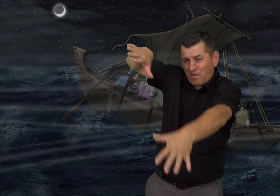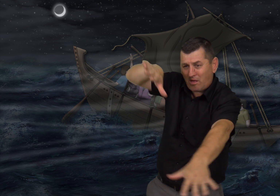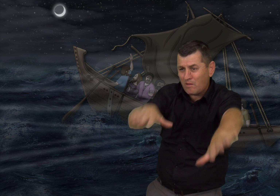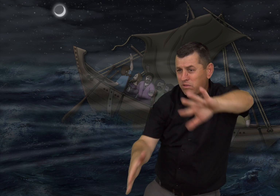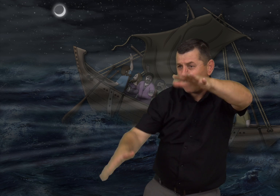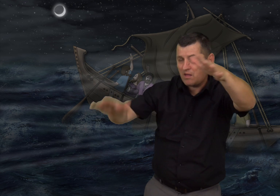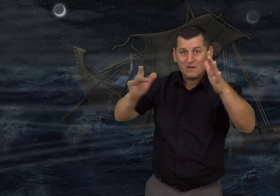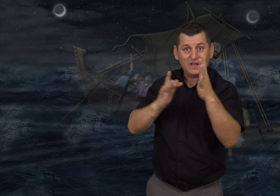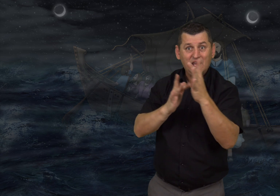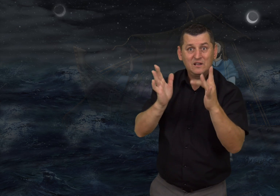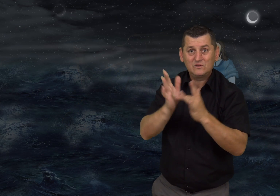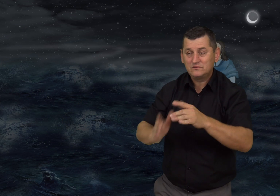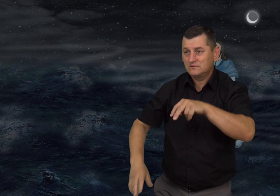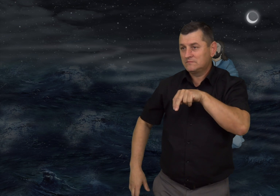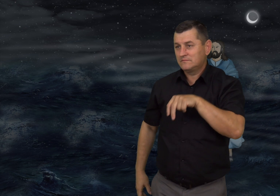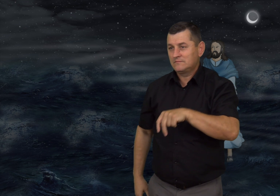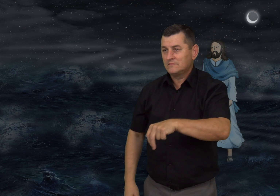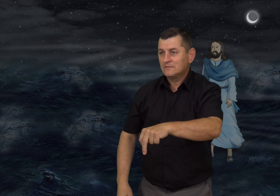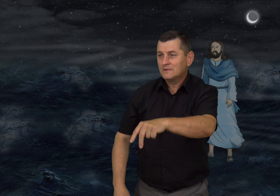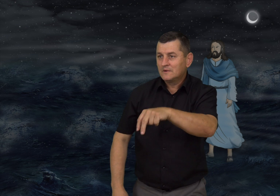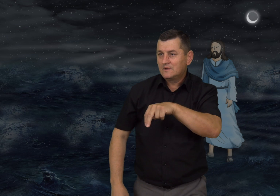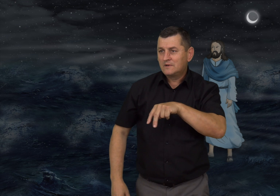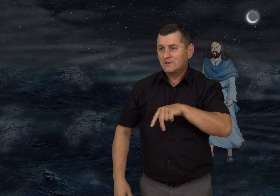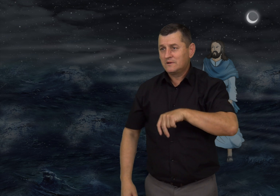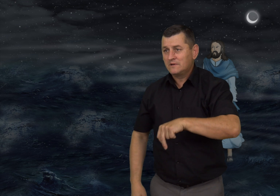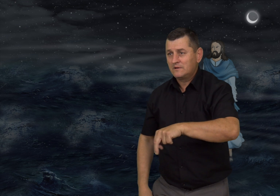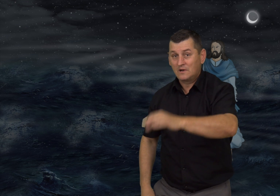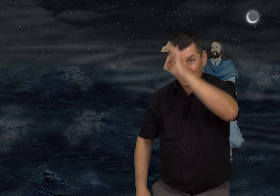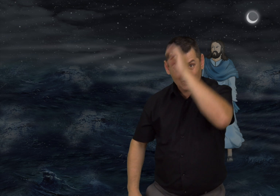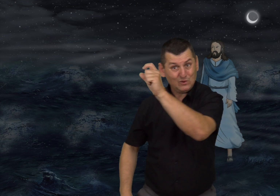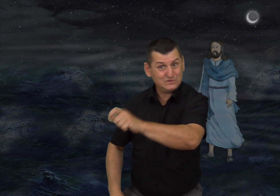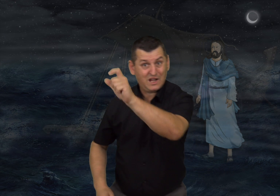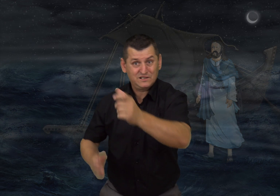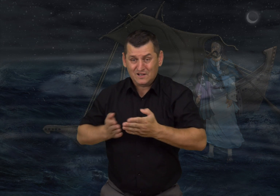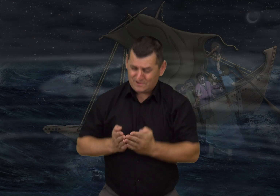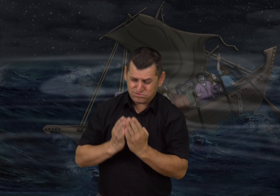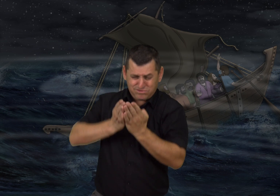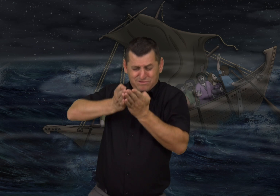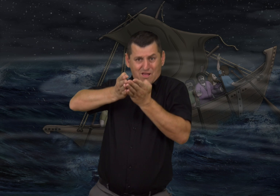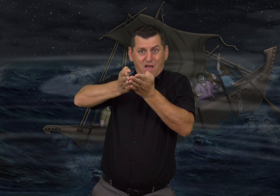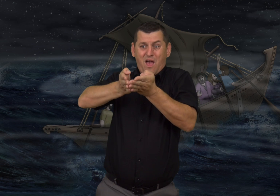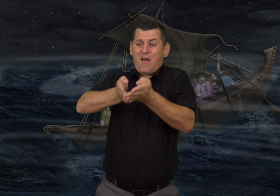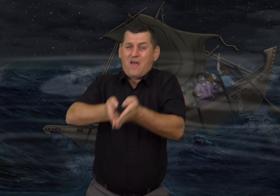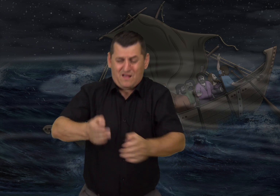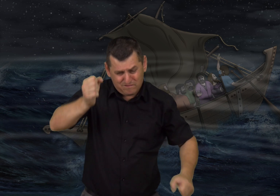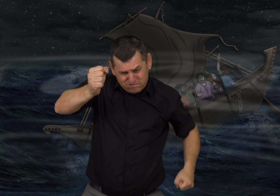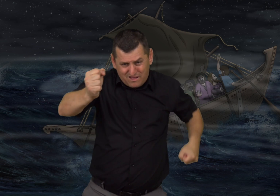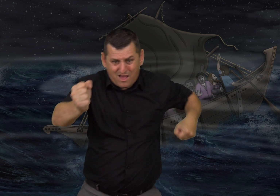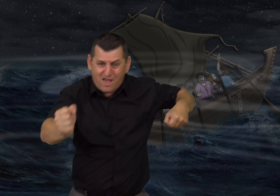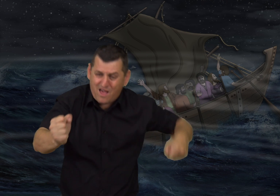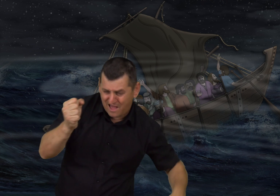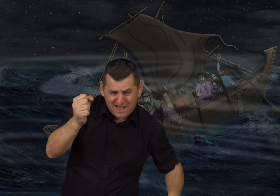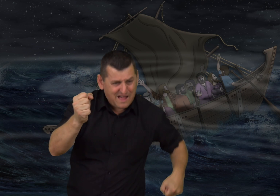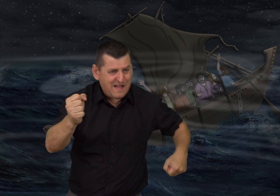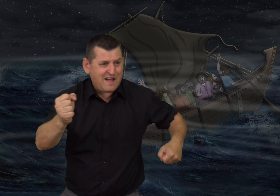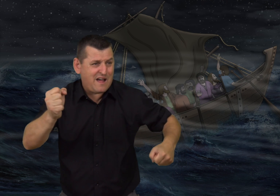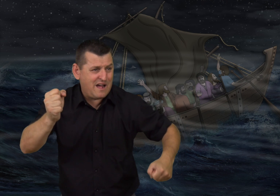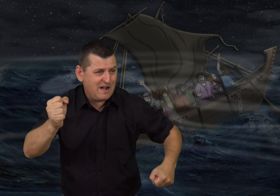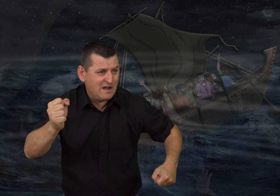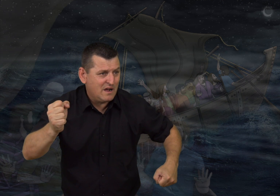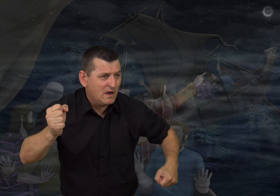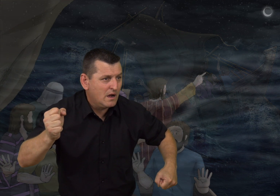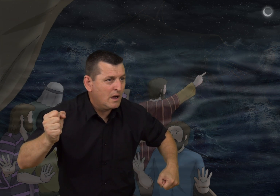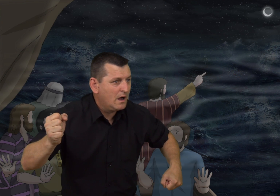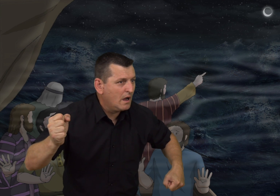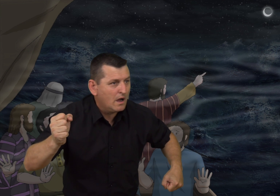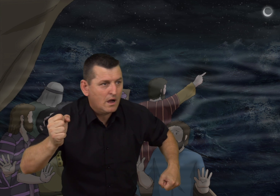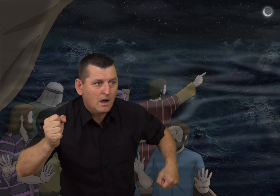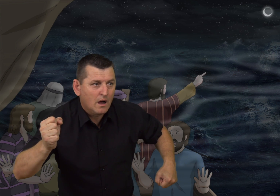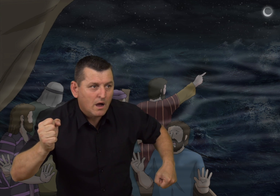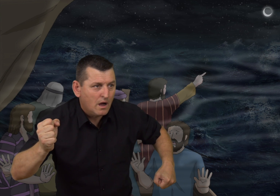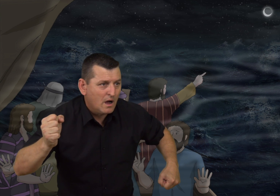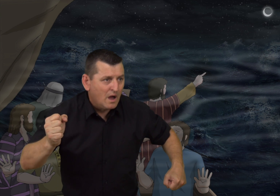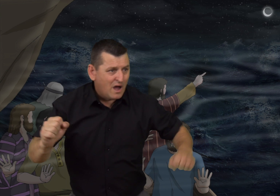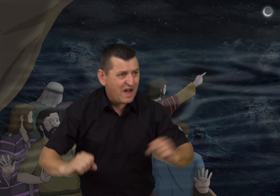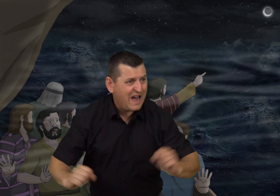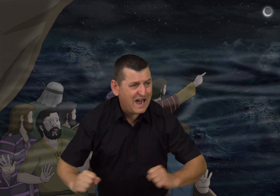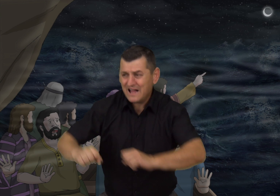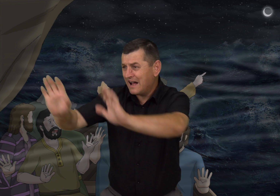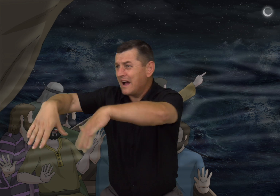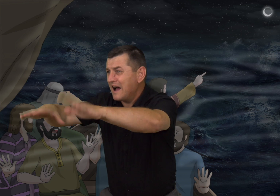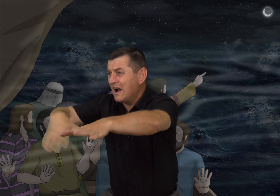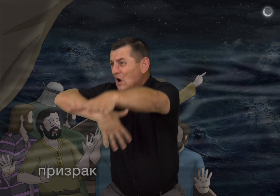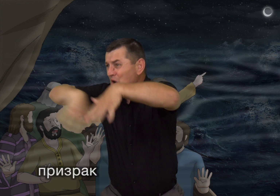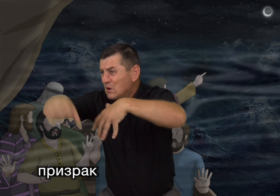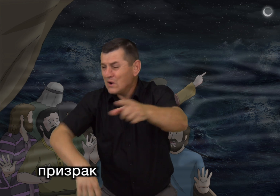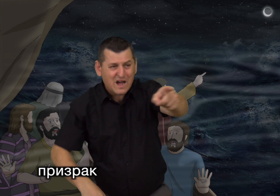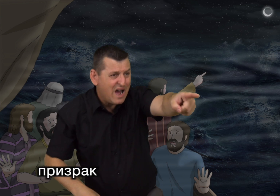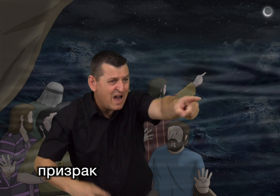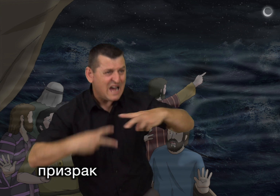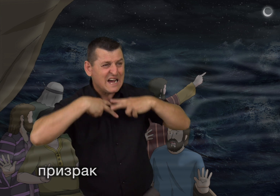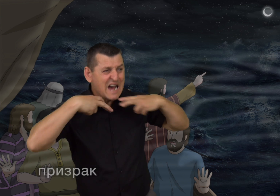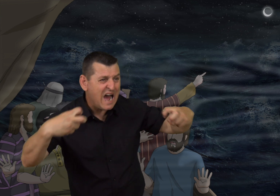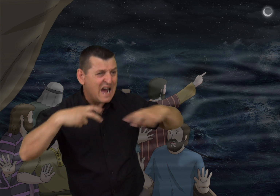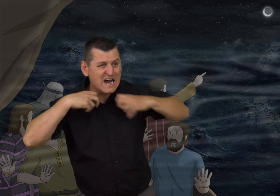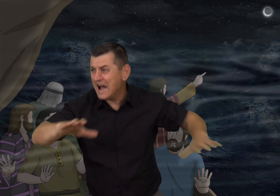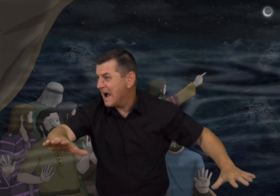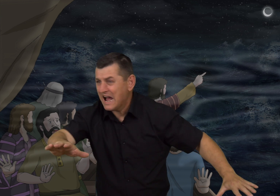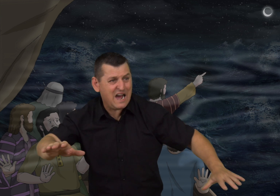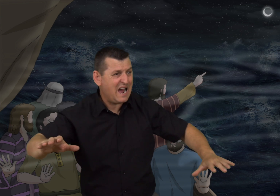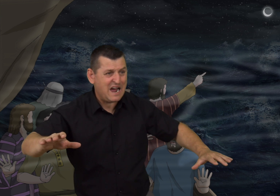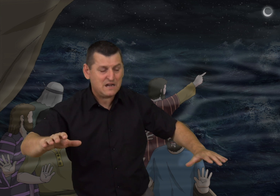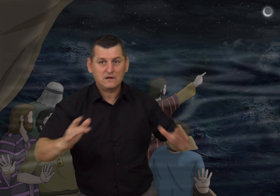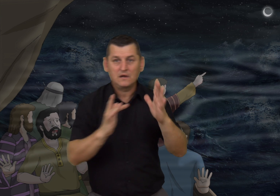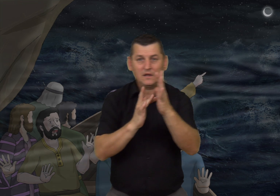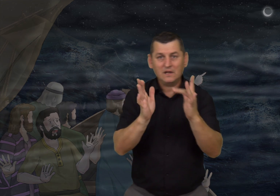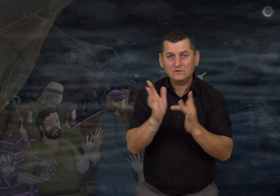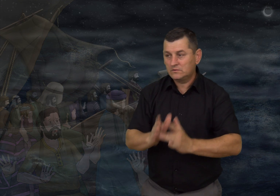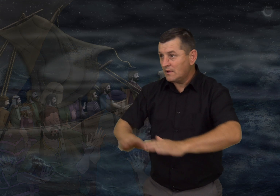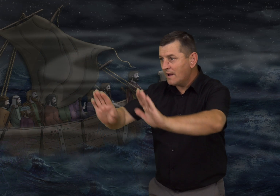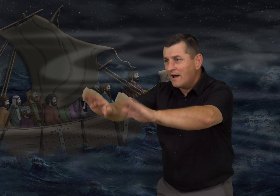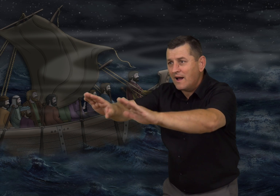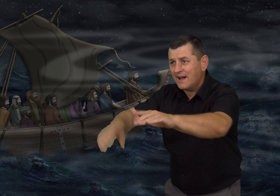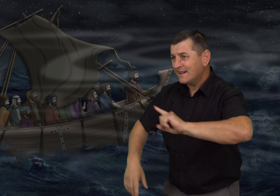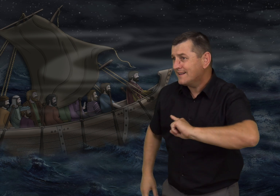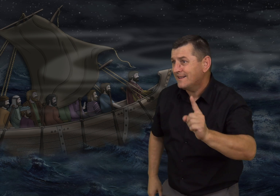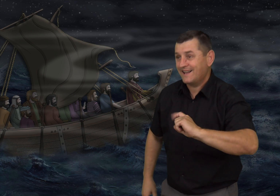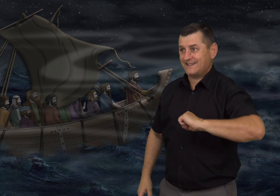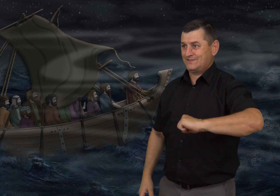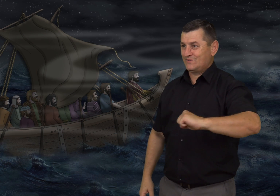During the fourth watch of the night, Jesus went out to them, walking on the sea. When the disciples saw Him walking on the sea, they were terrified. “It’s a ghost!” they said, and cried out in fear.